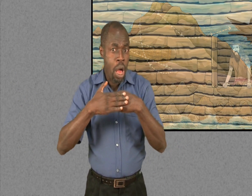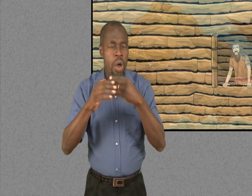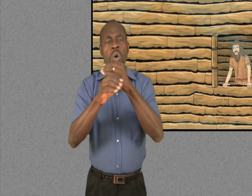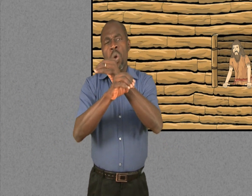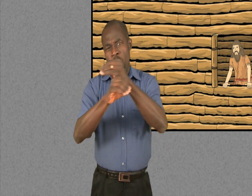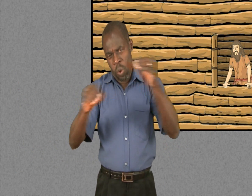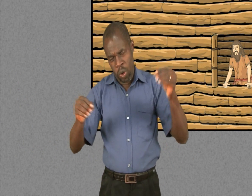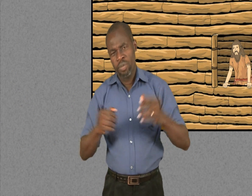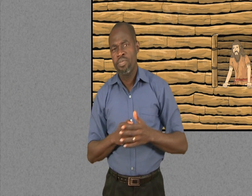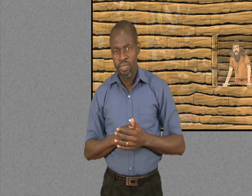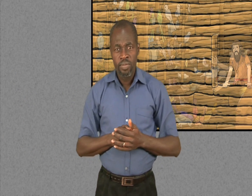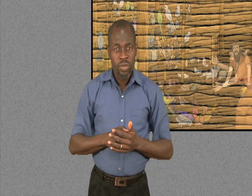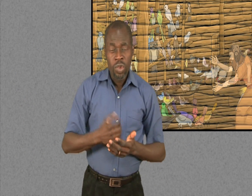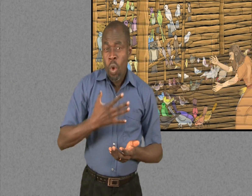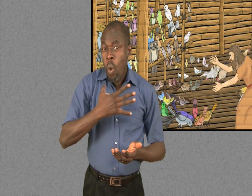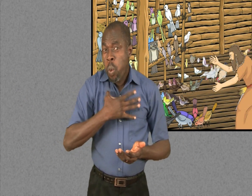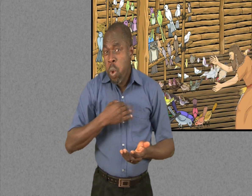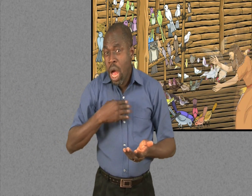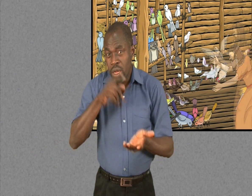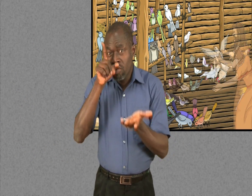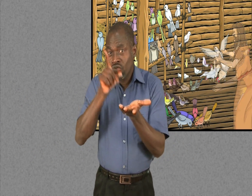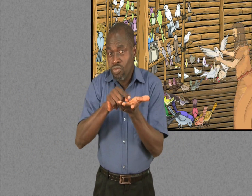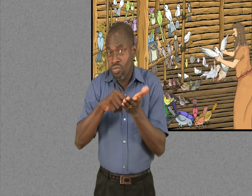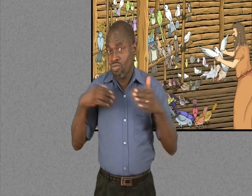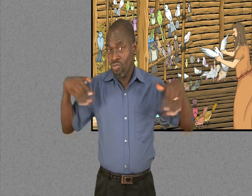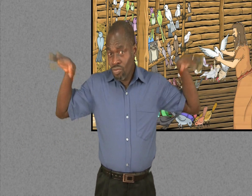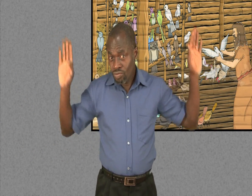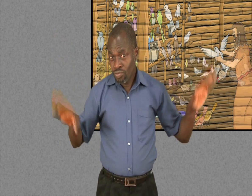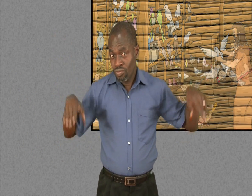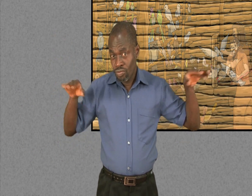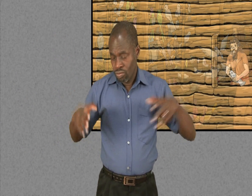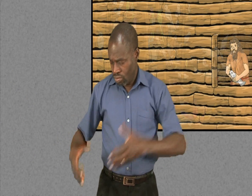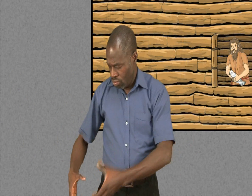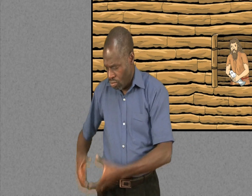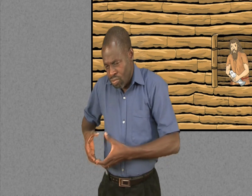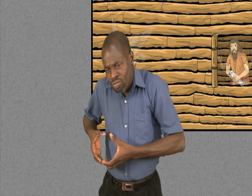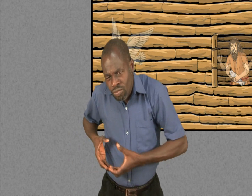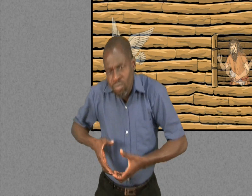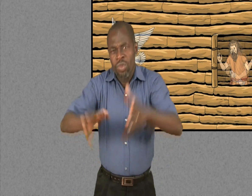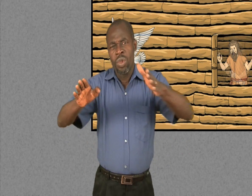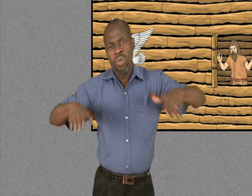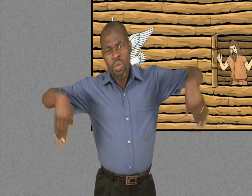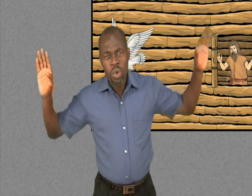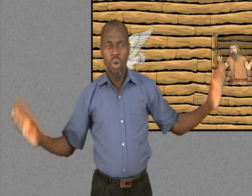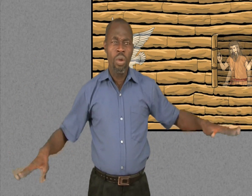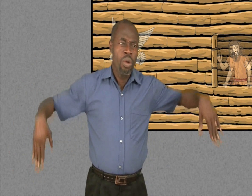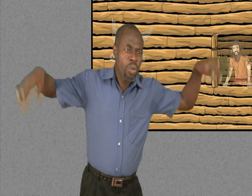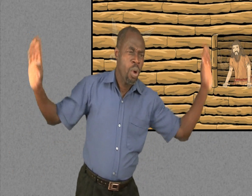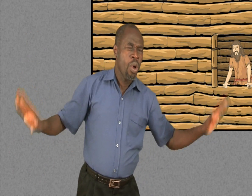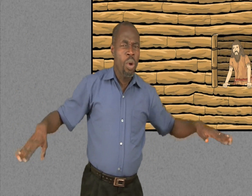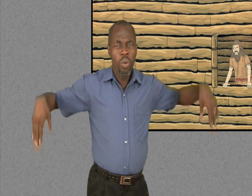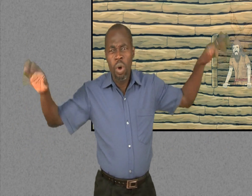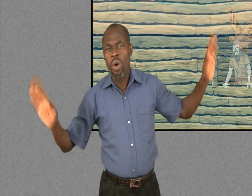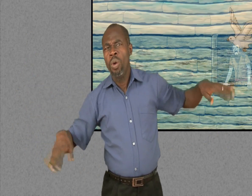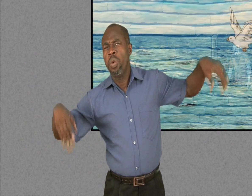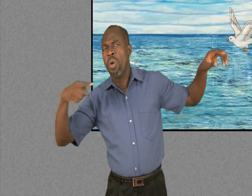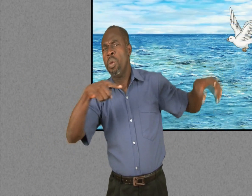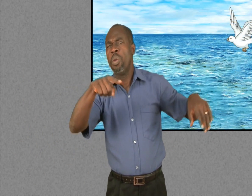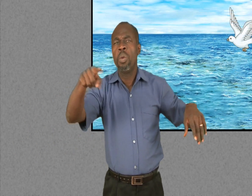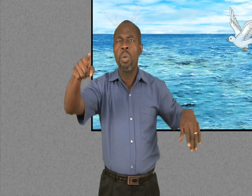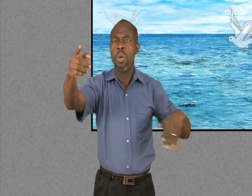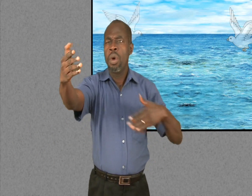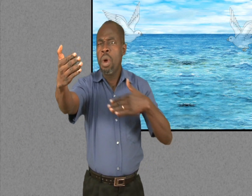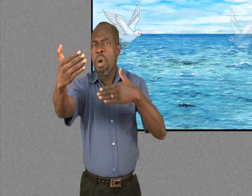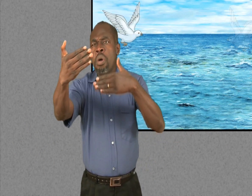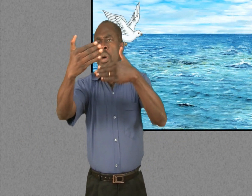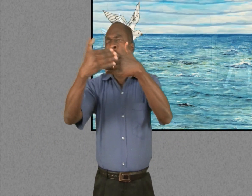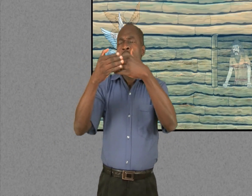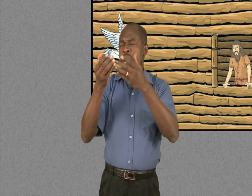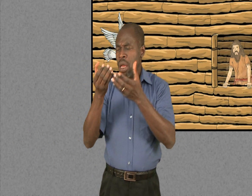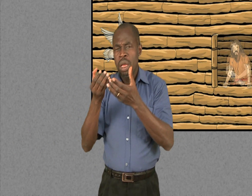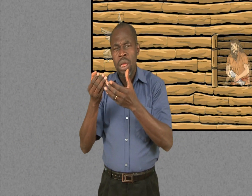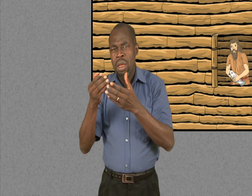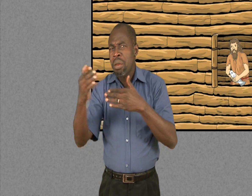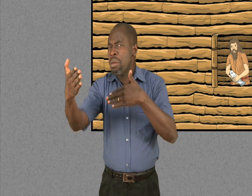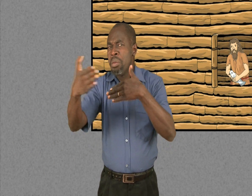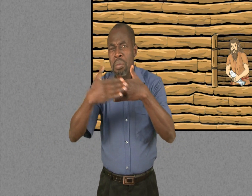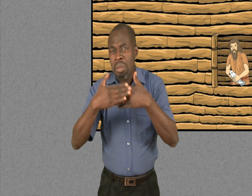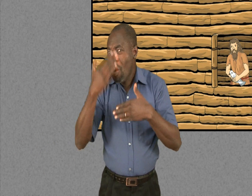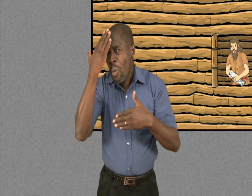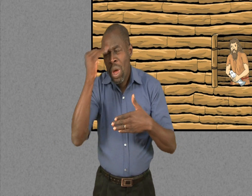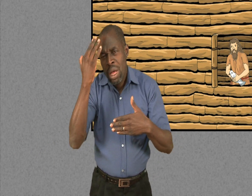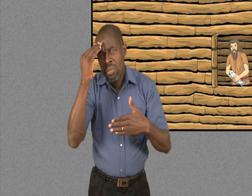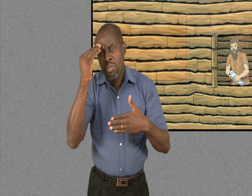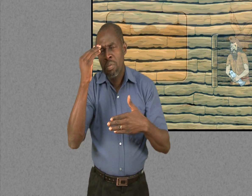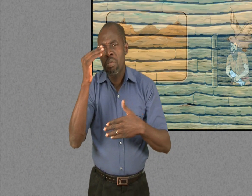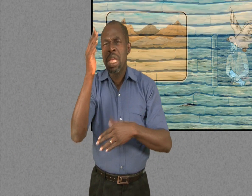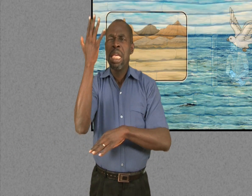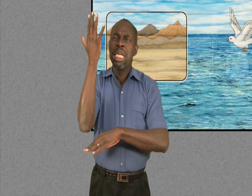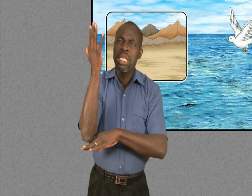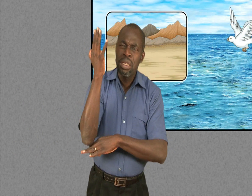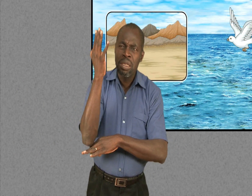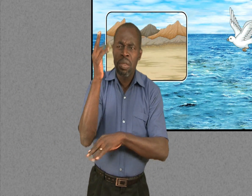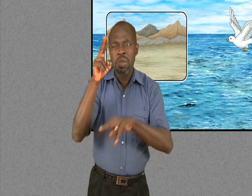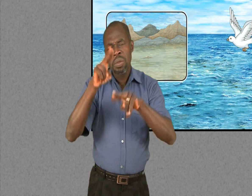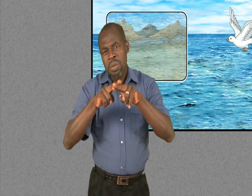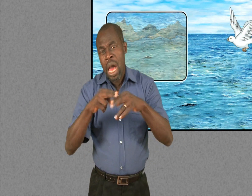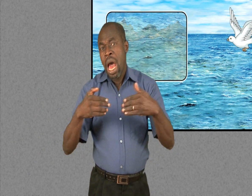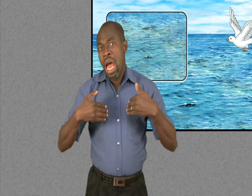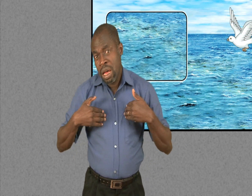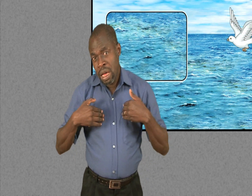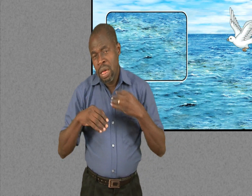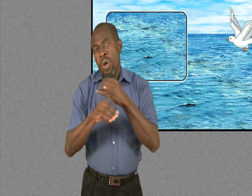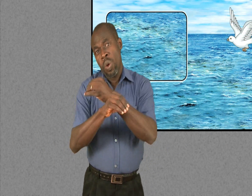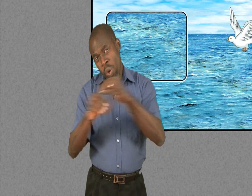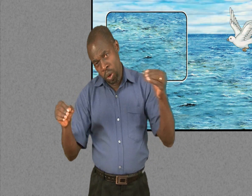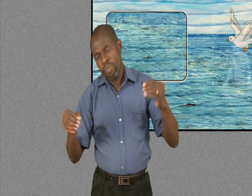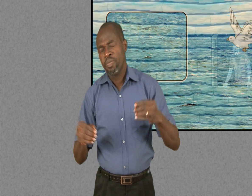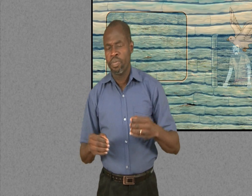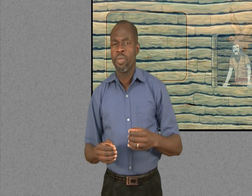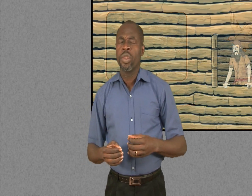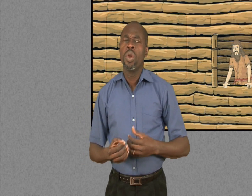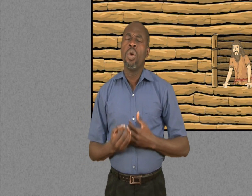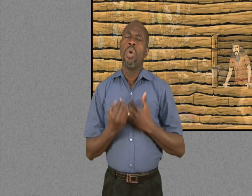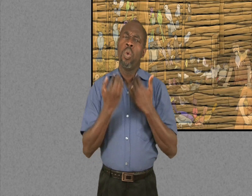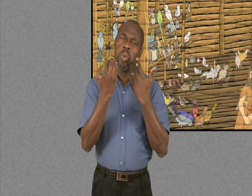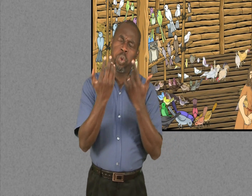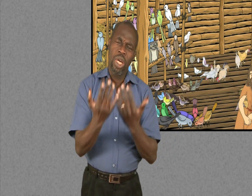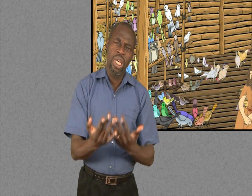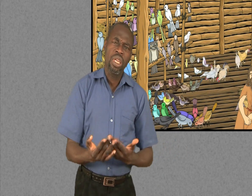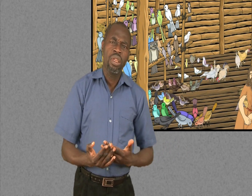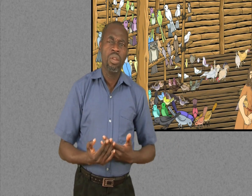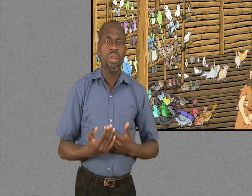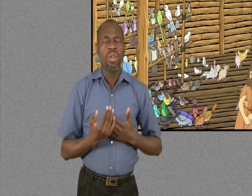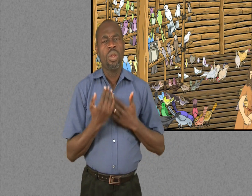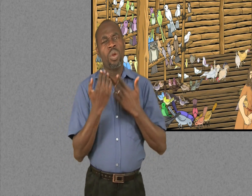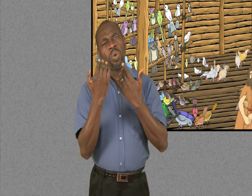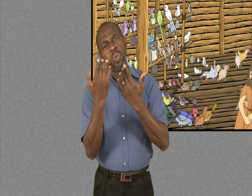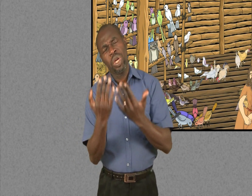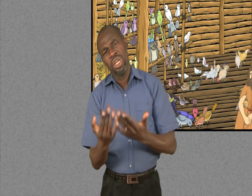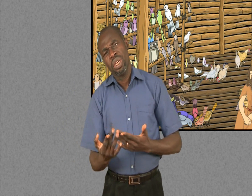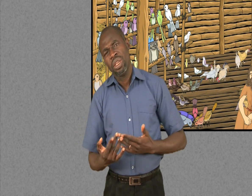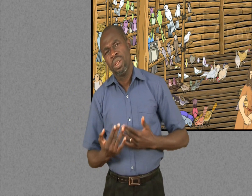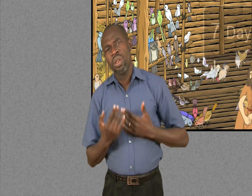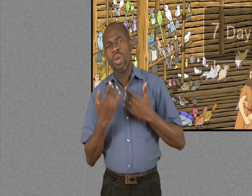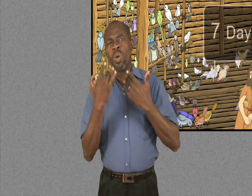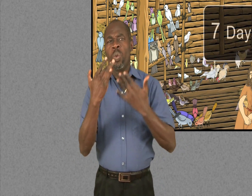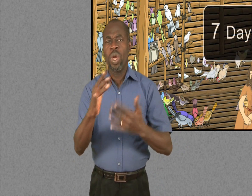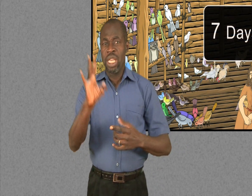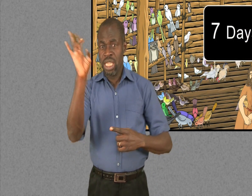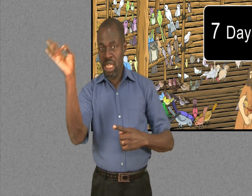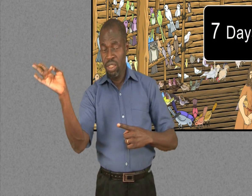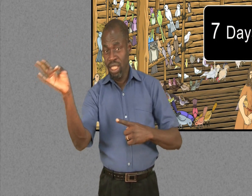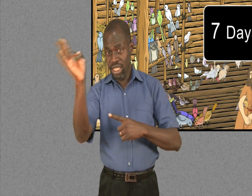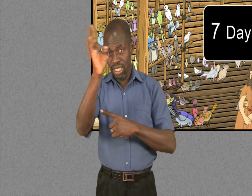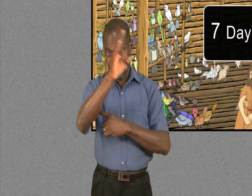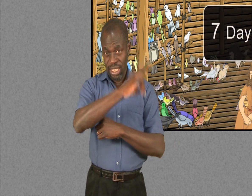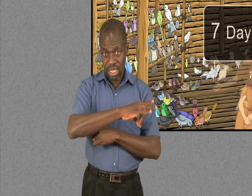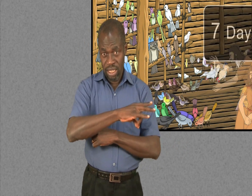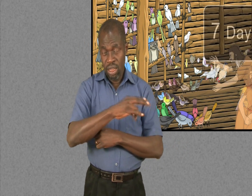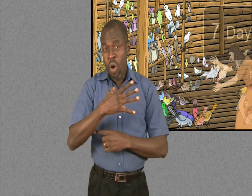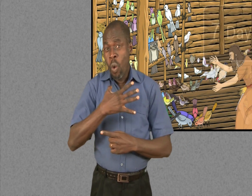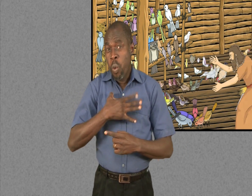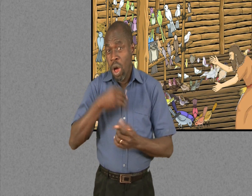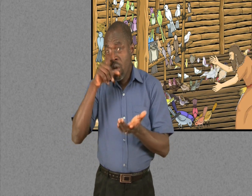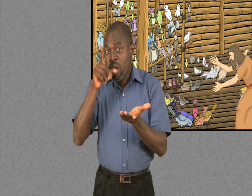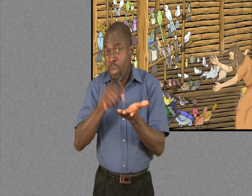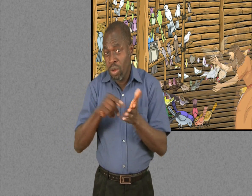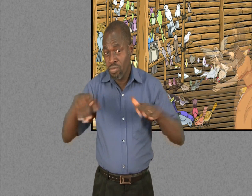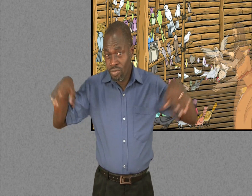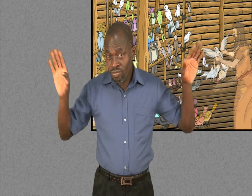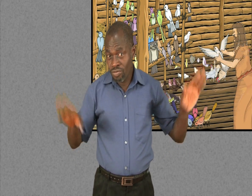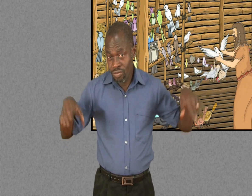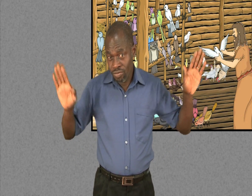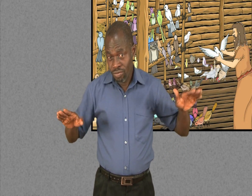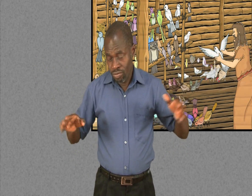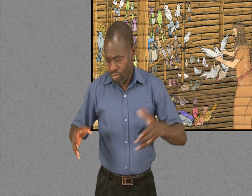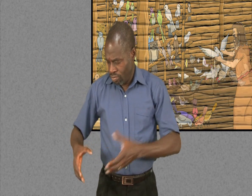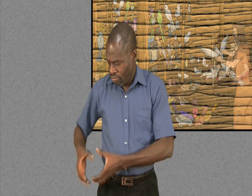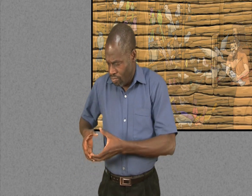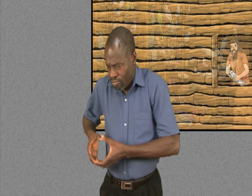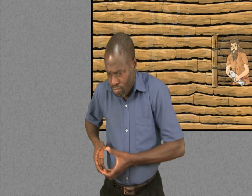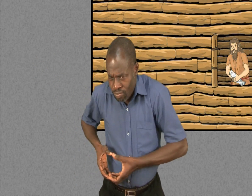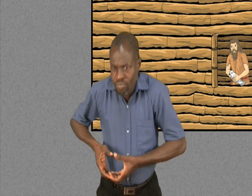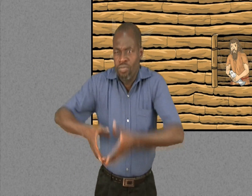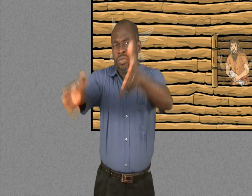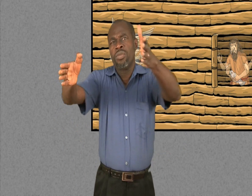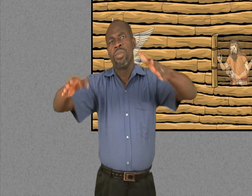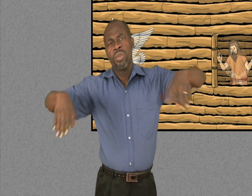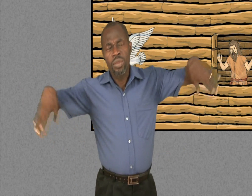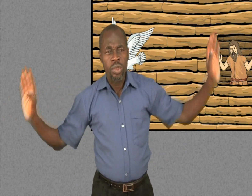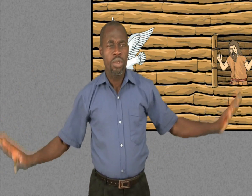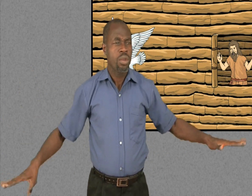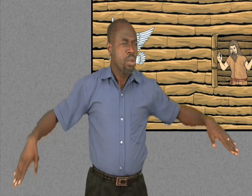Then Noah sent out a dove to see if the waters had receded from the surface of the ground. But the dove found no place to rest her foot, and she returned to him in the ark, because the waters were still covering the surface of all the earth.